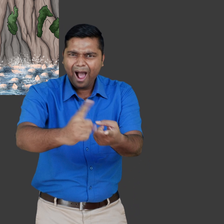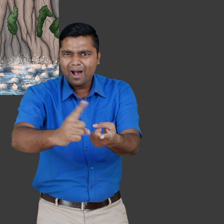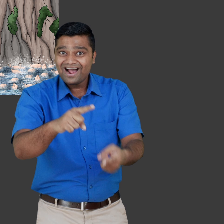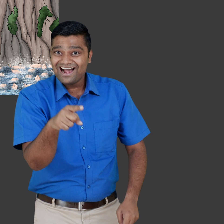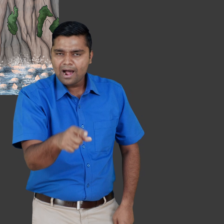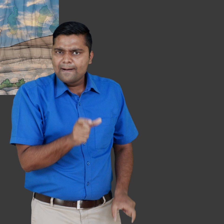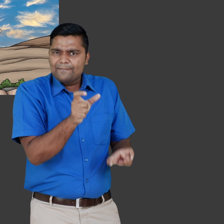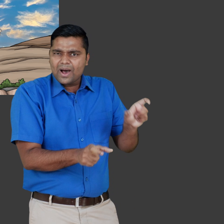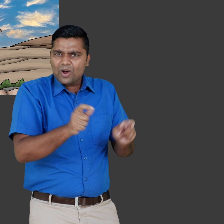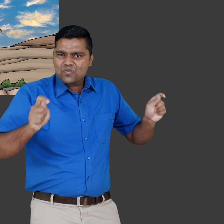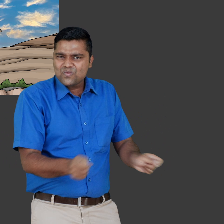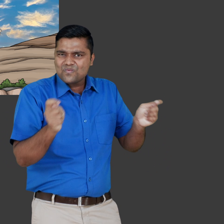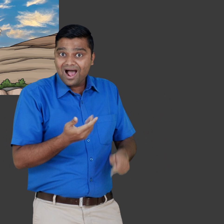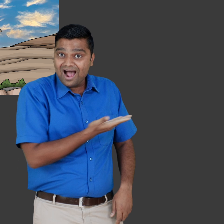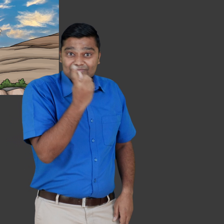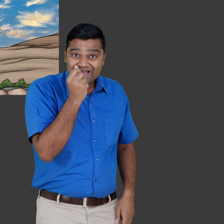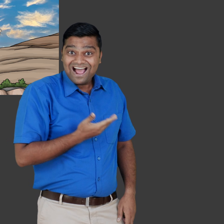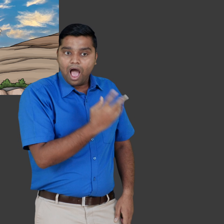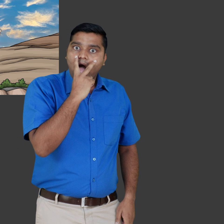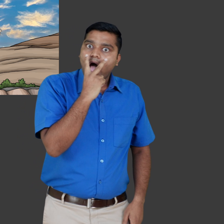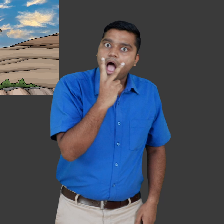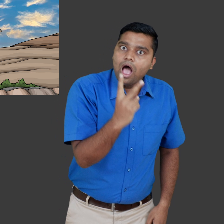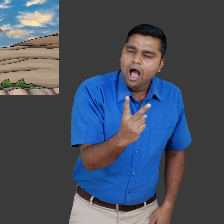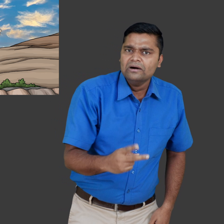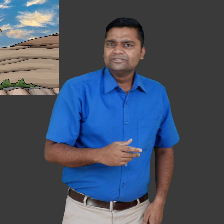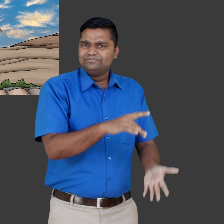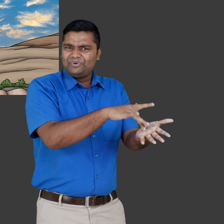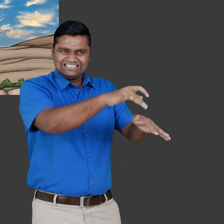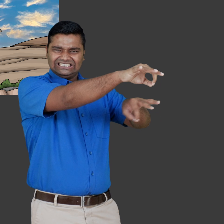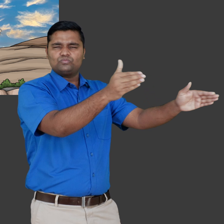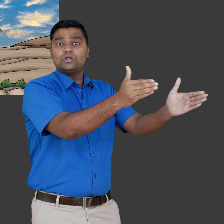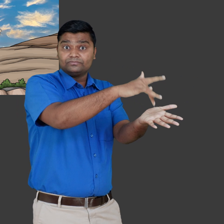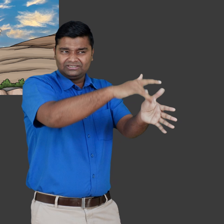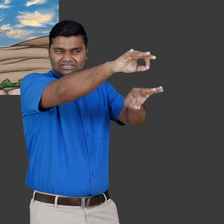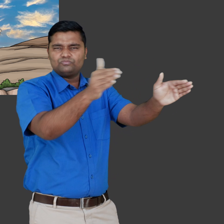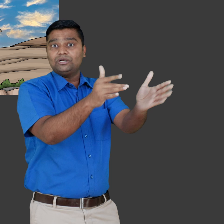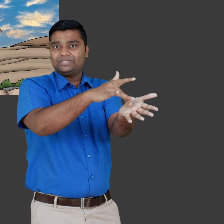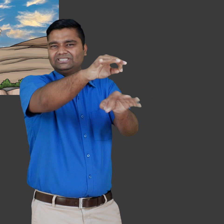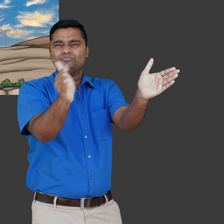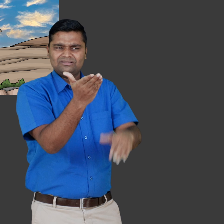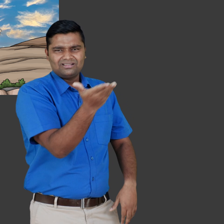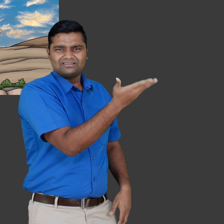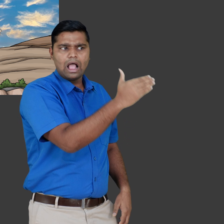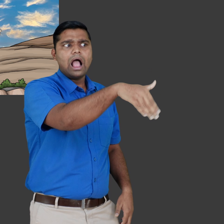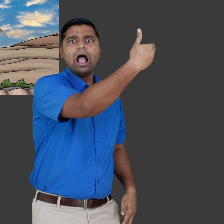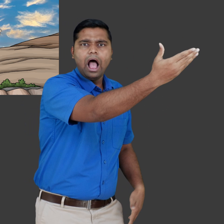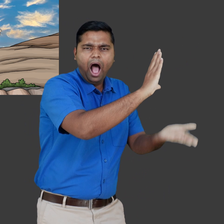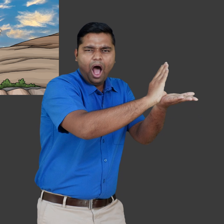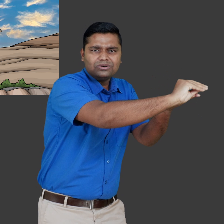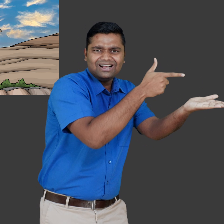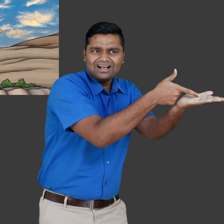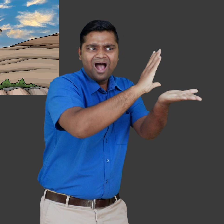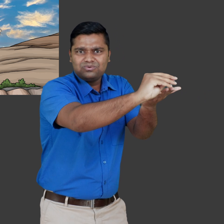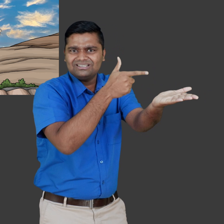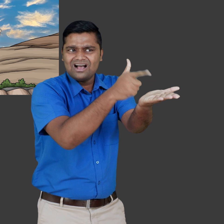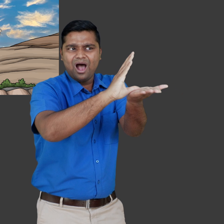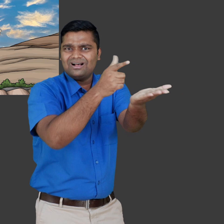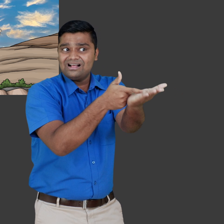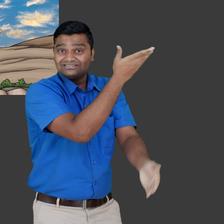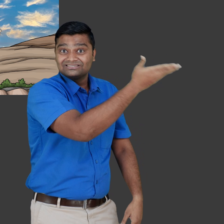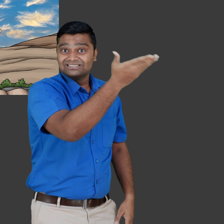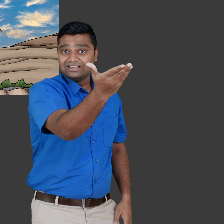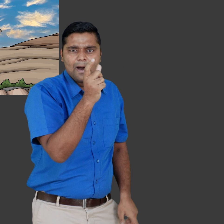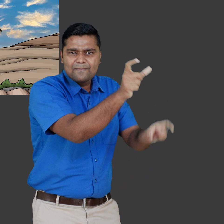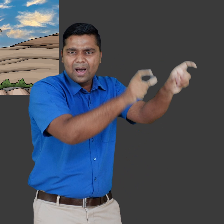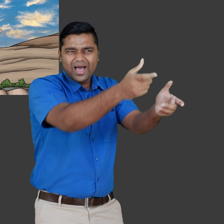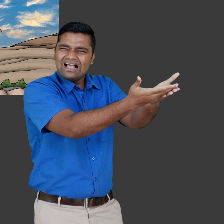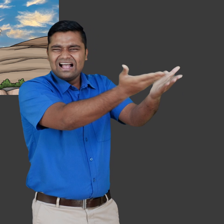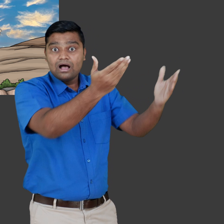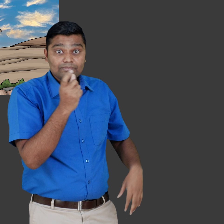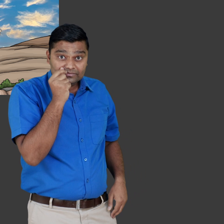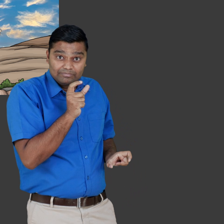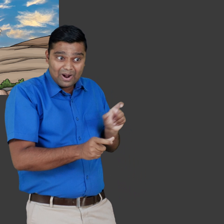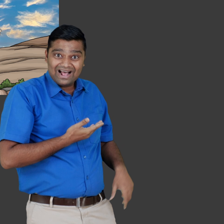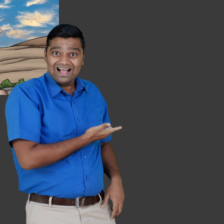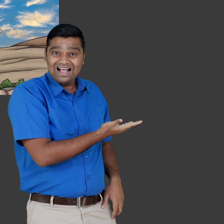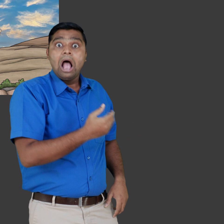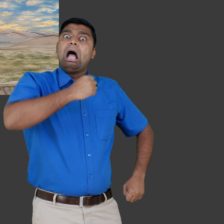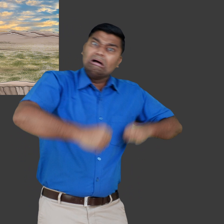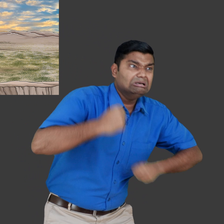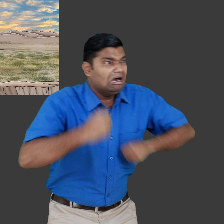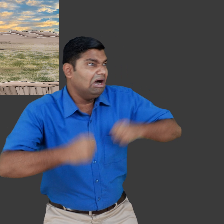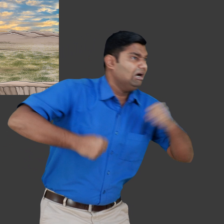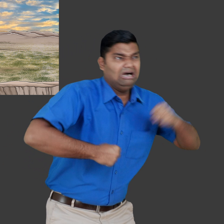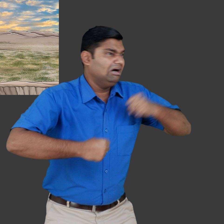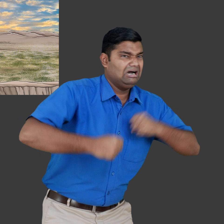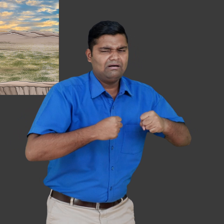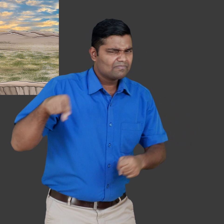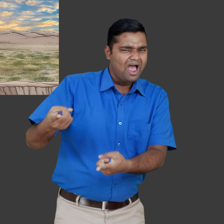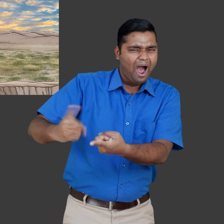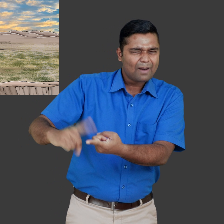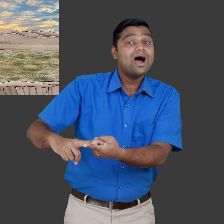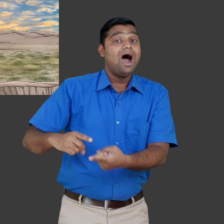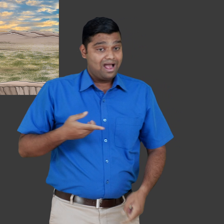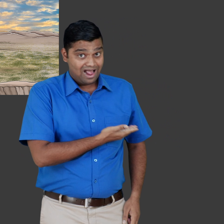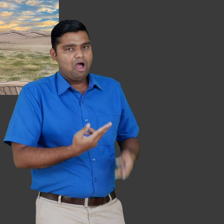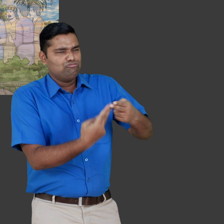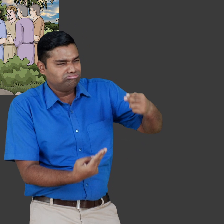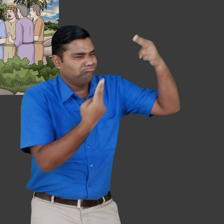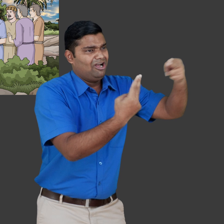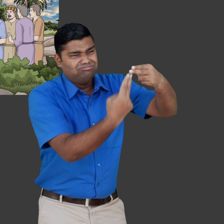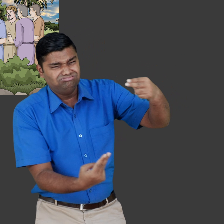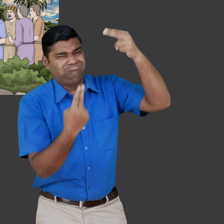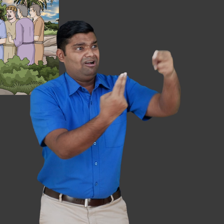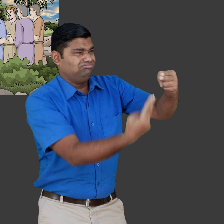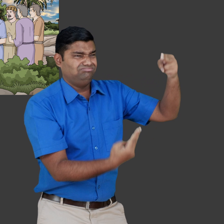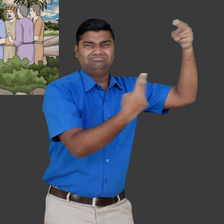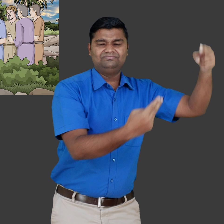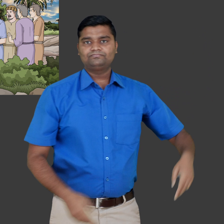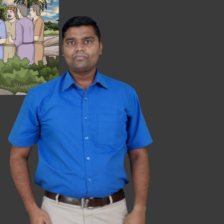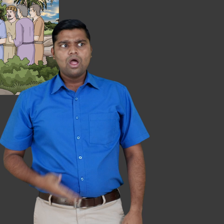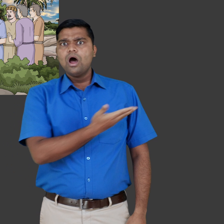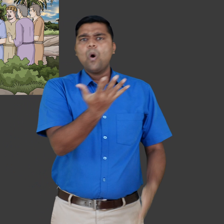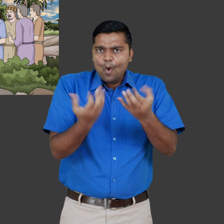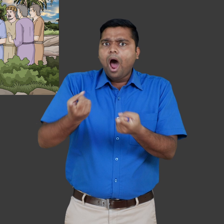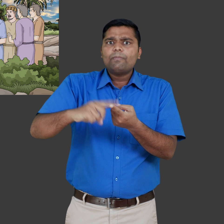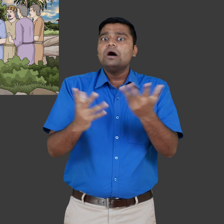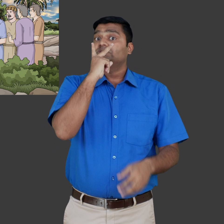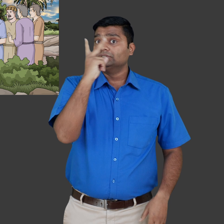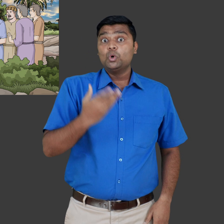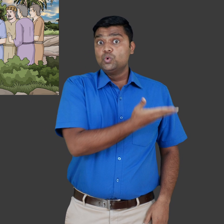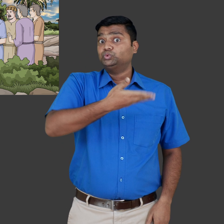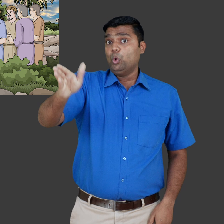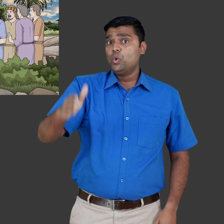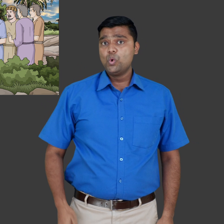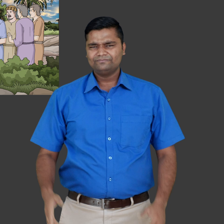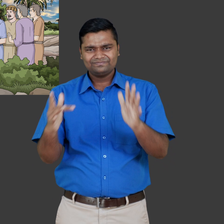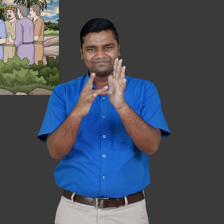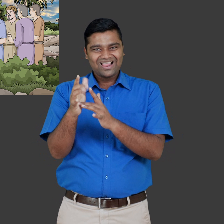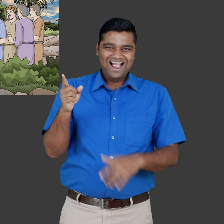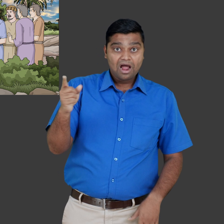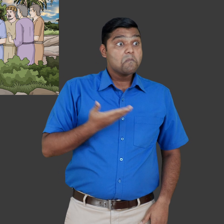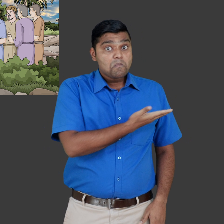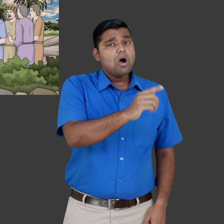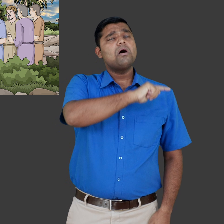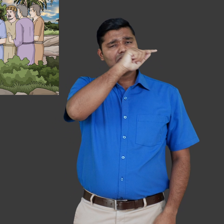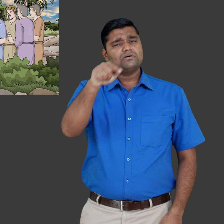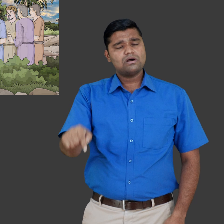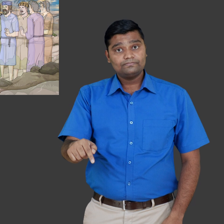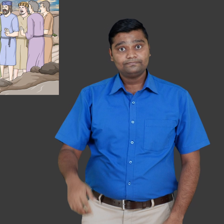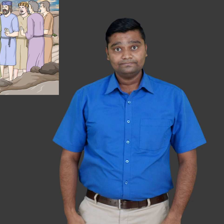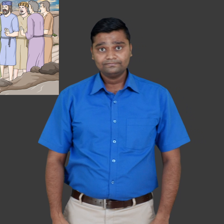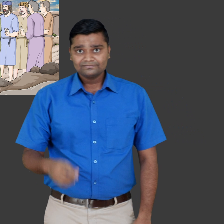Those tending the pigs ran off and reported this in the town and countryside, and the people went out to see what had happened.